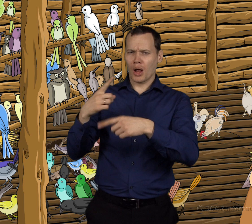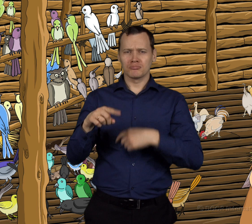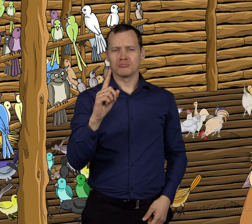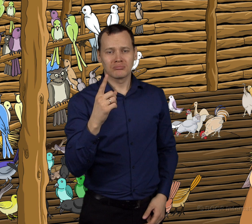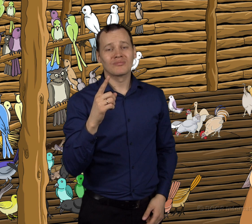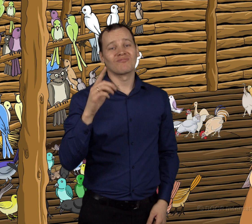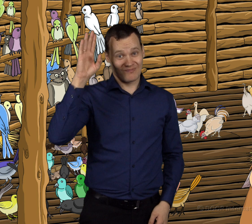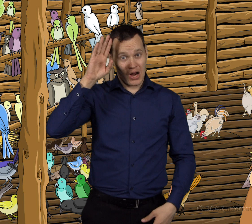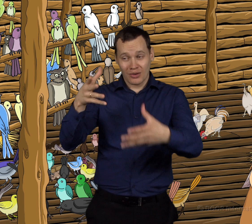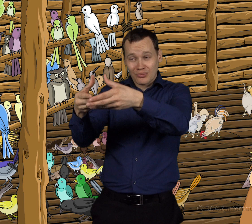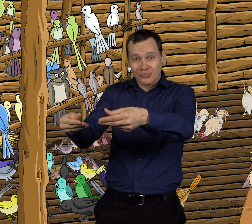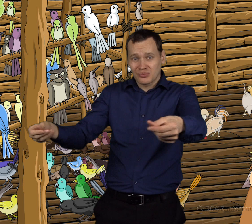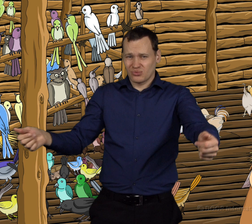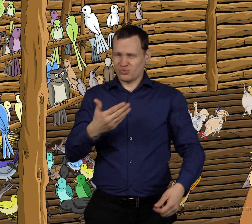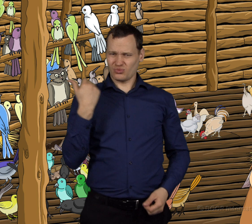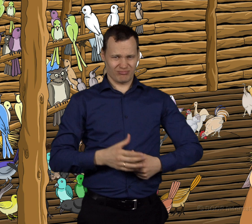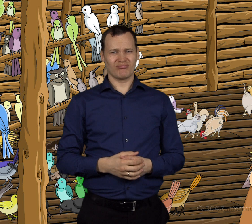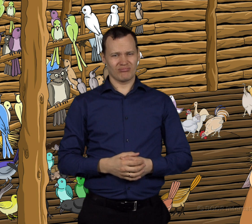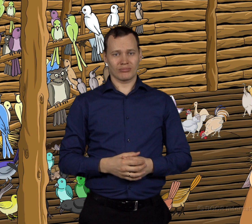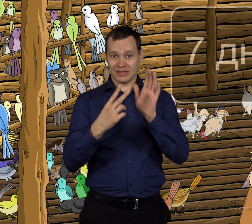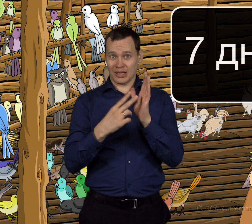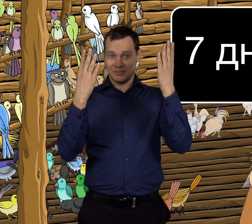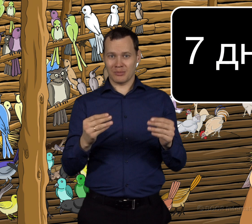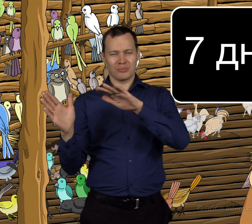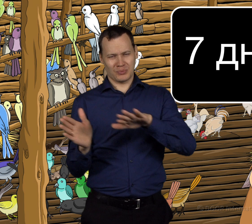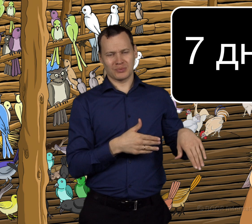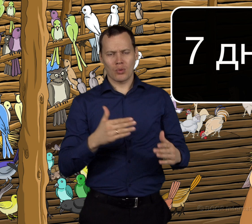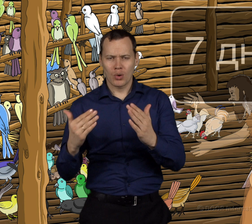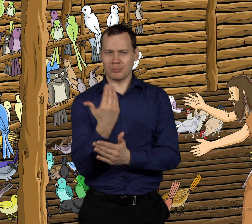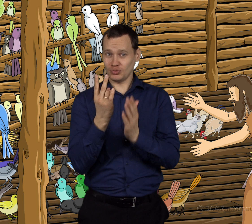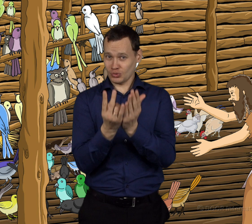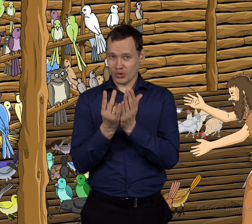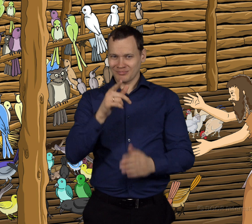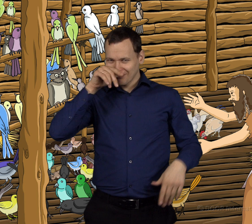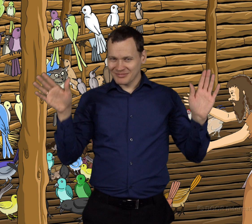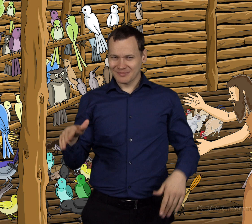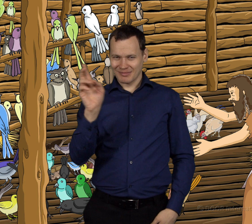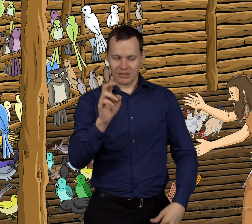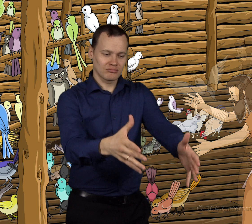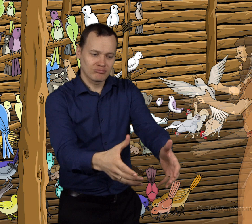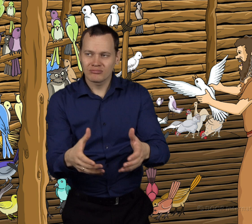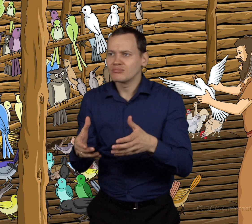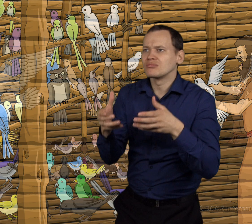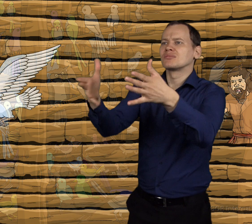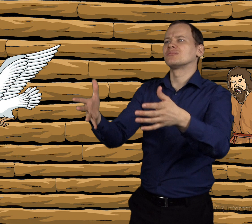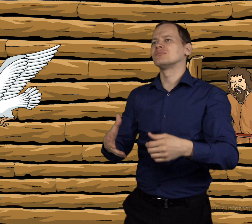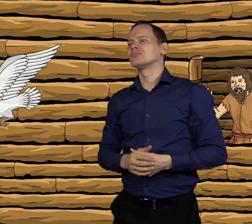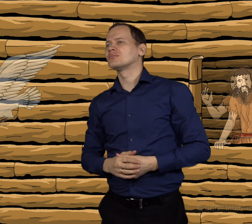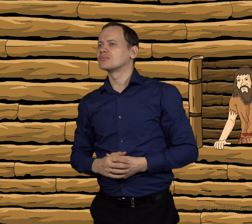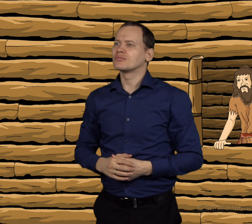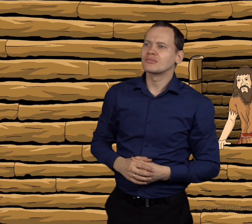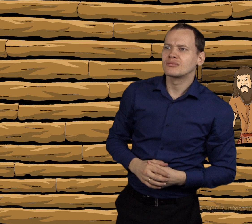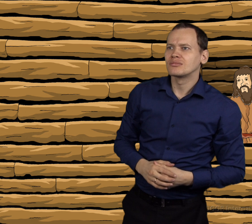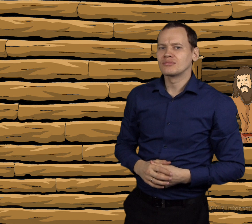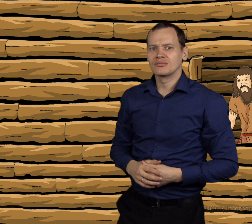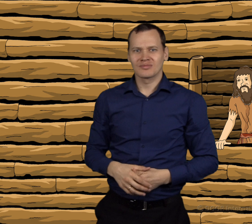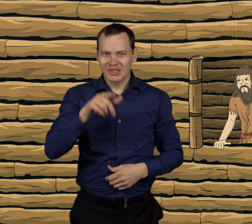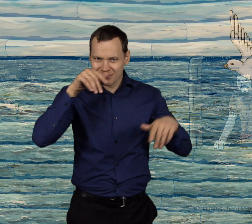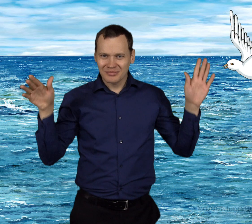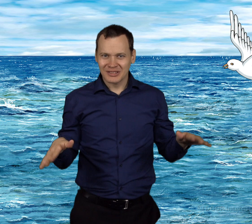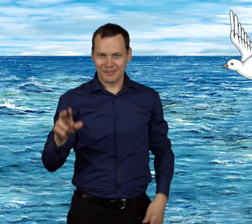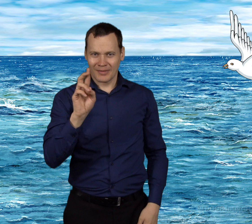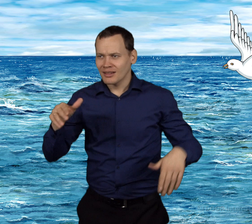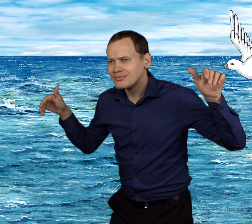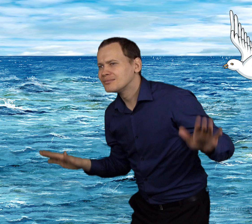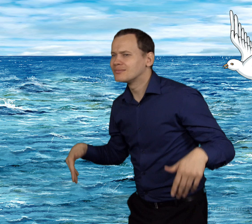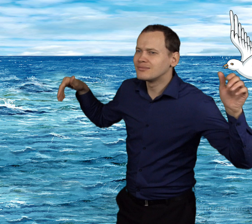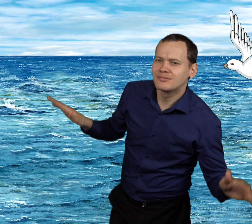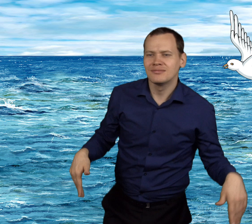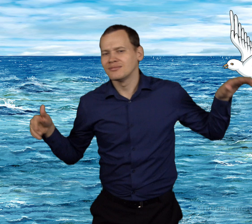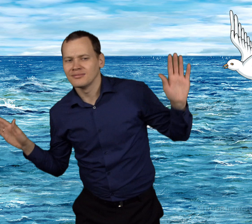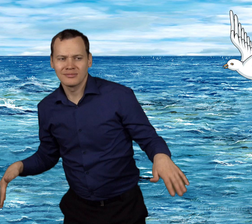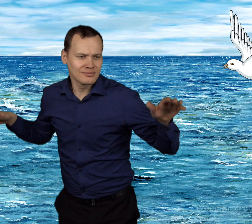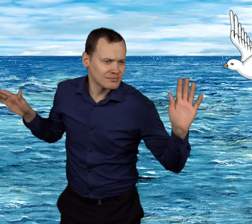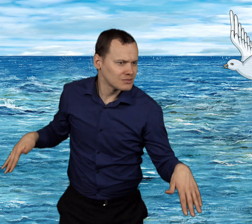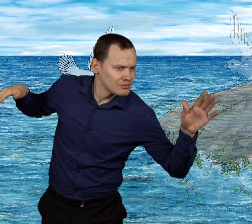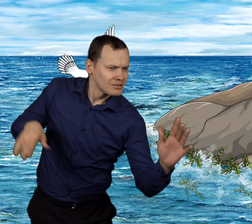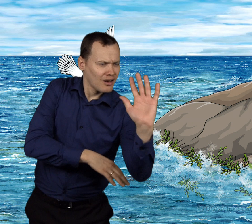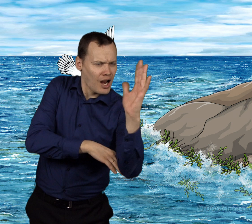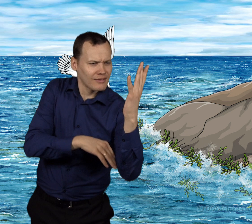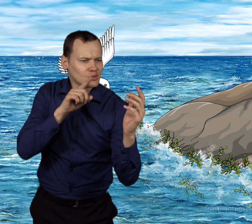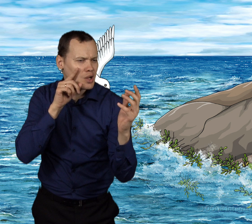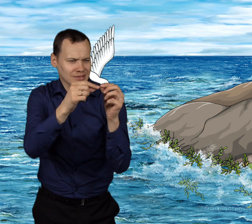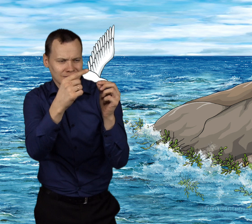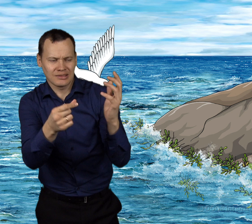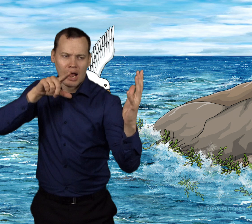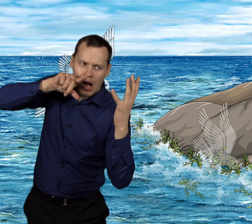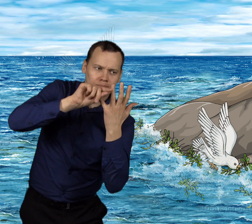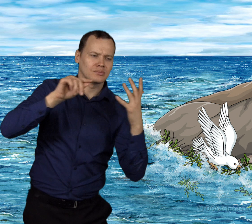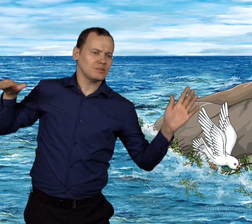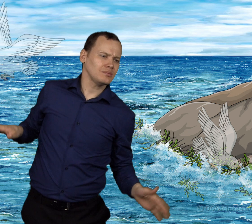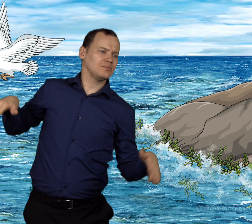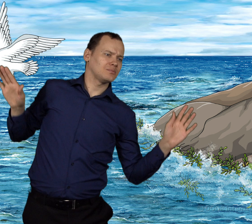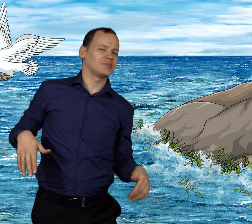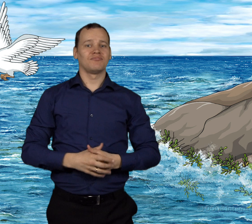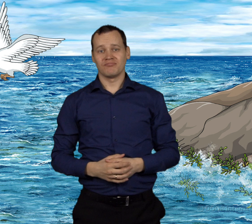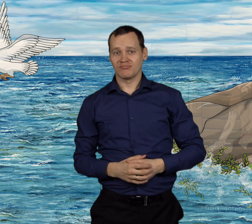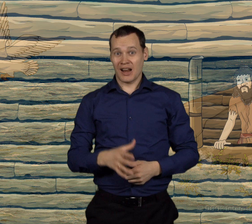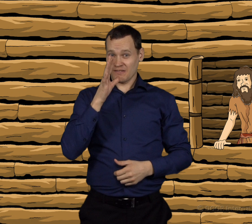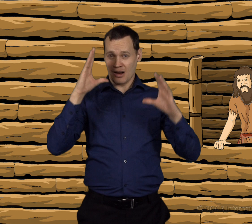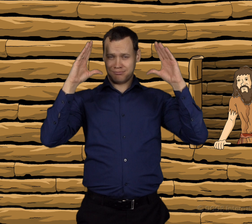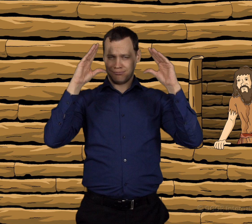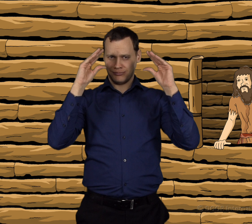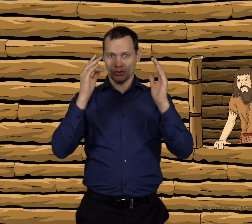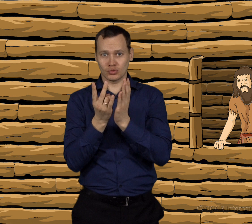Noah waited seven more days and again sent out the dove from the ark.